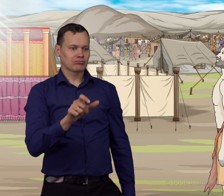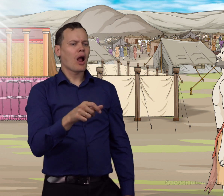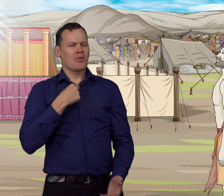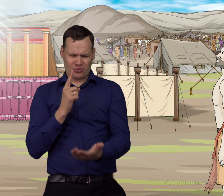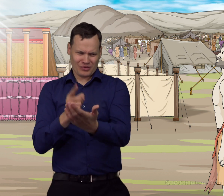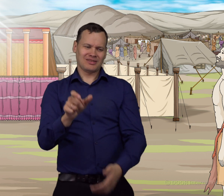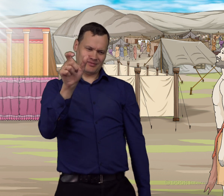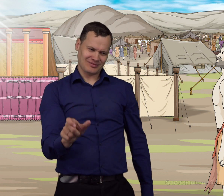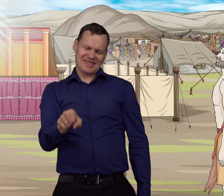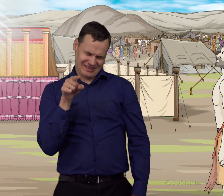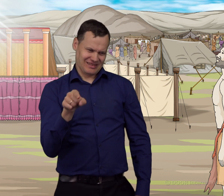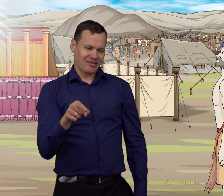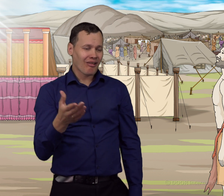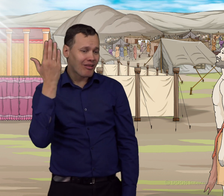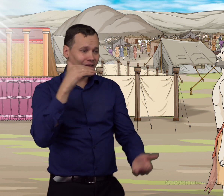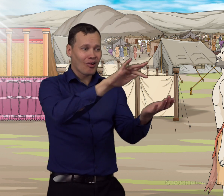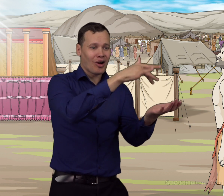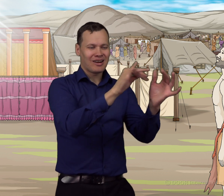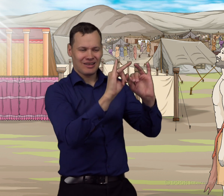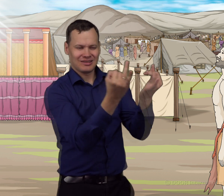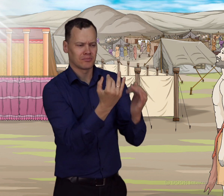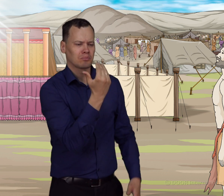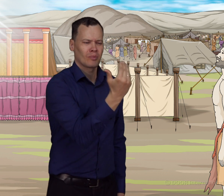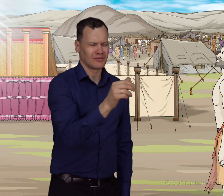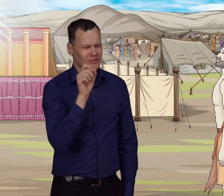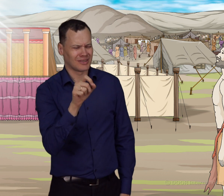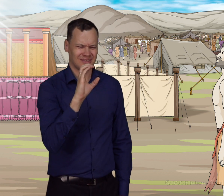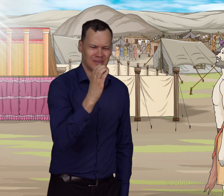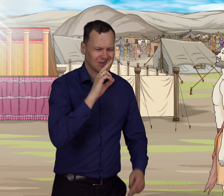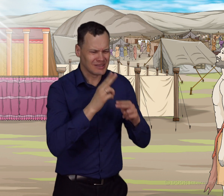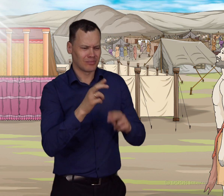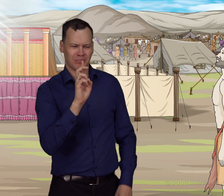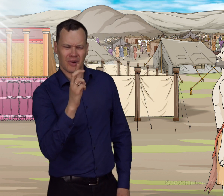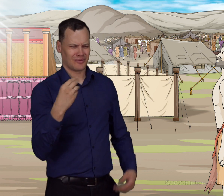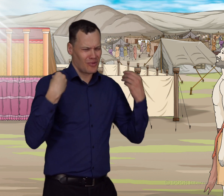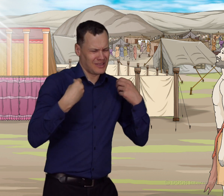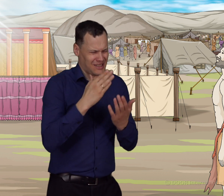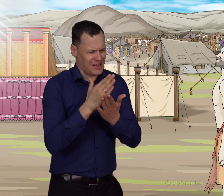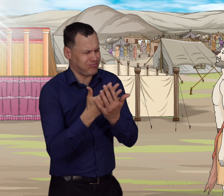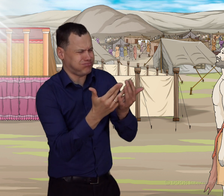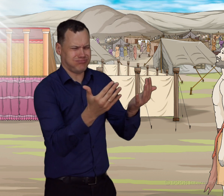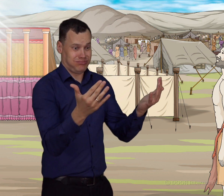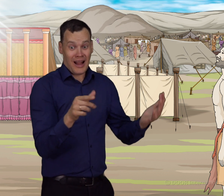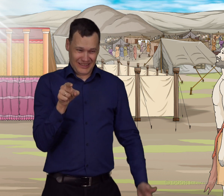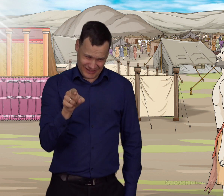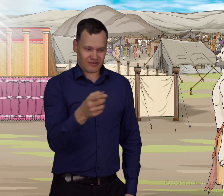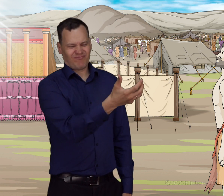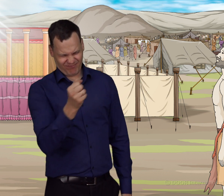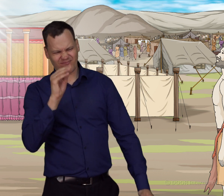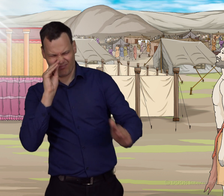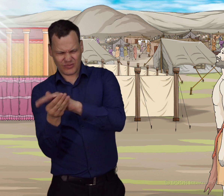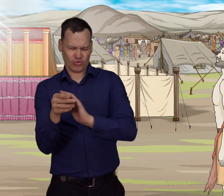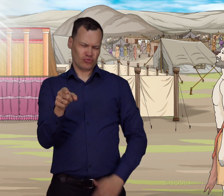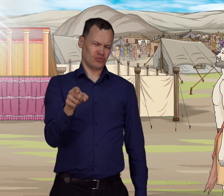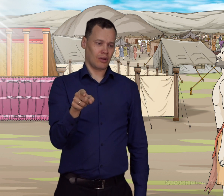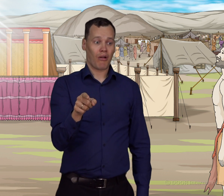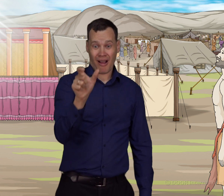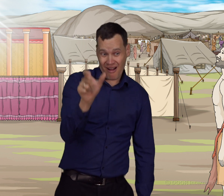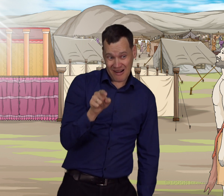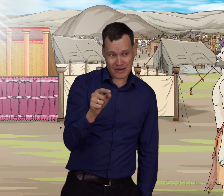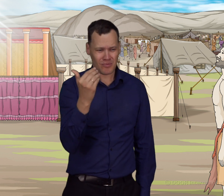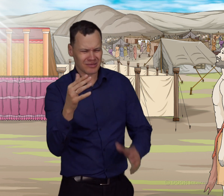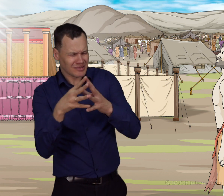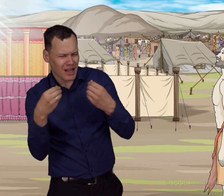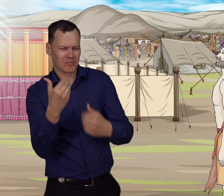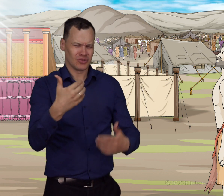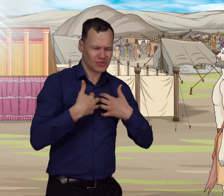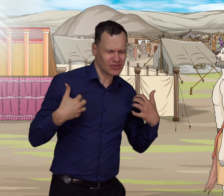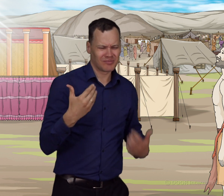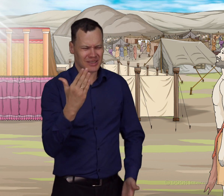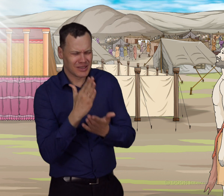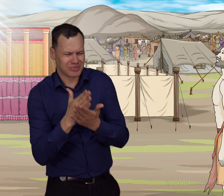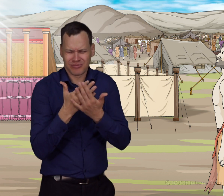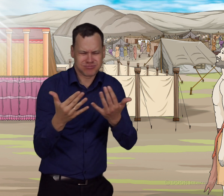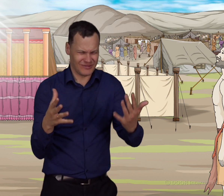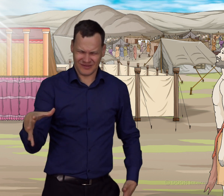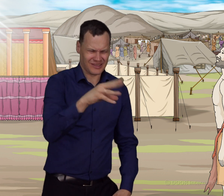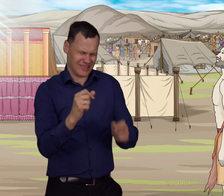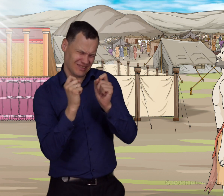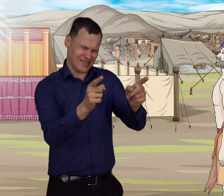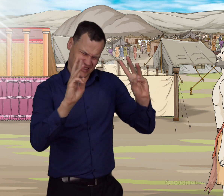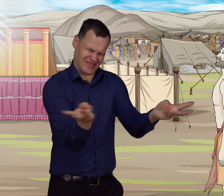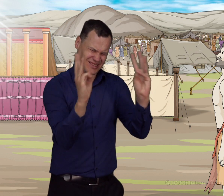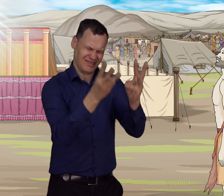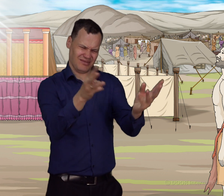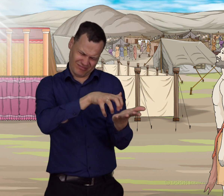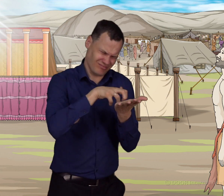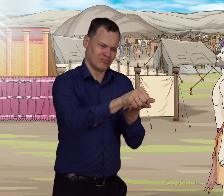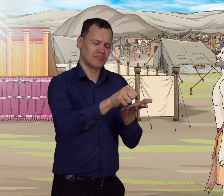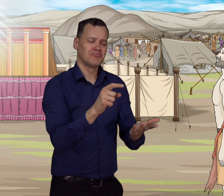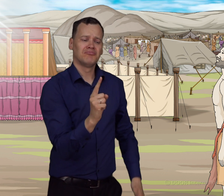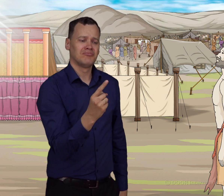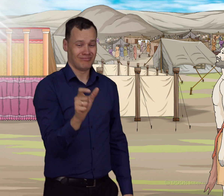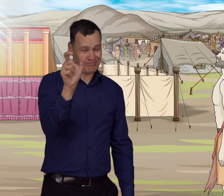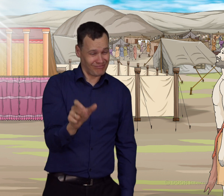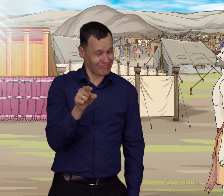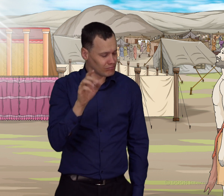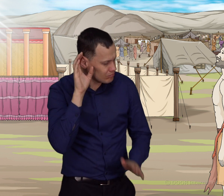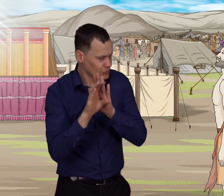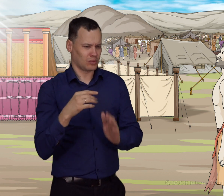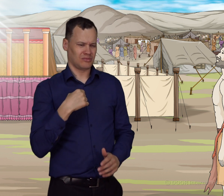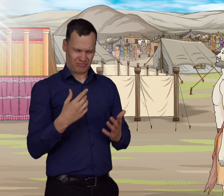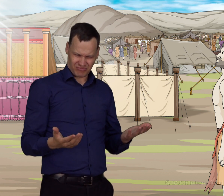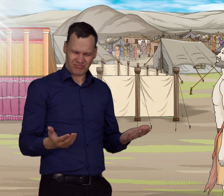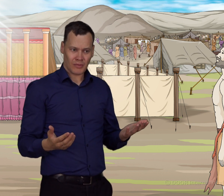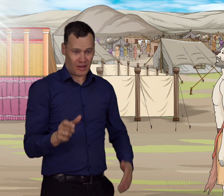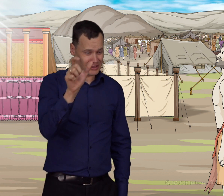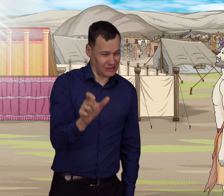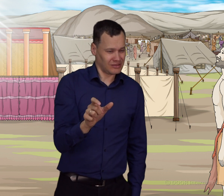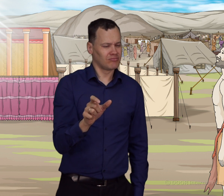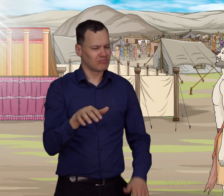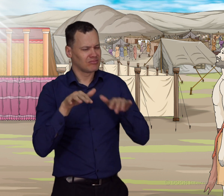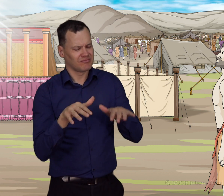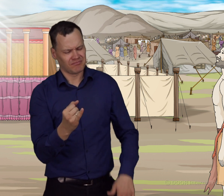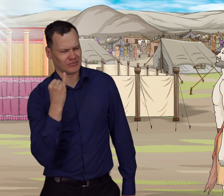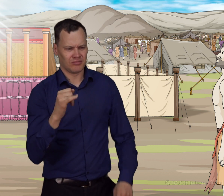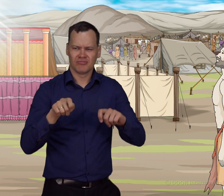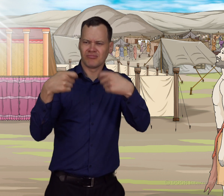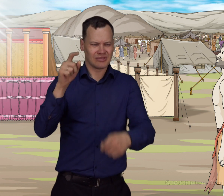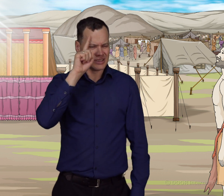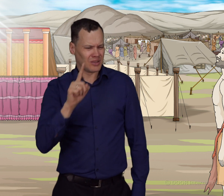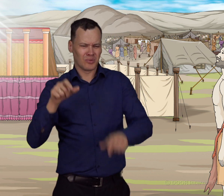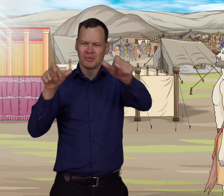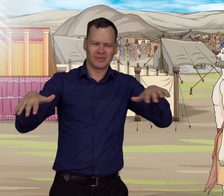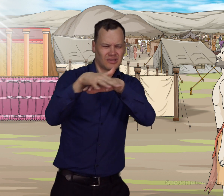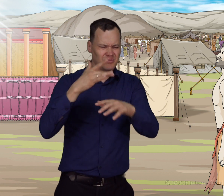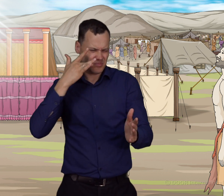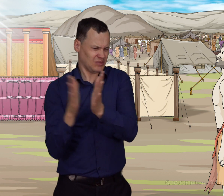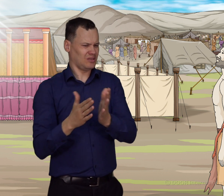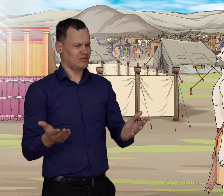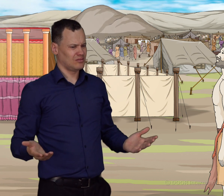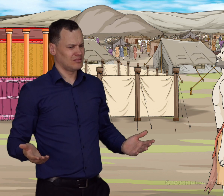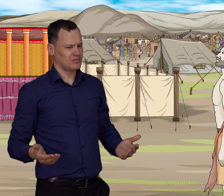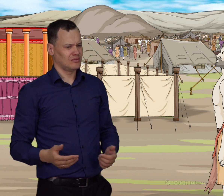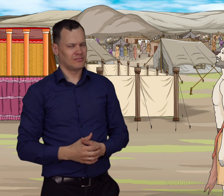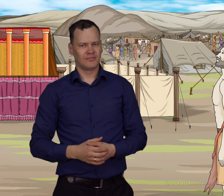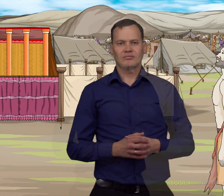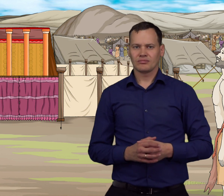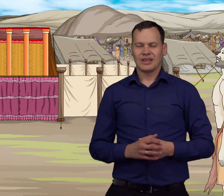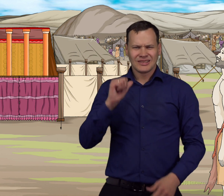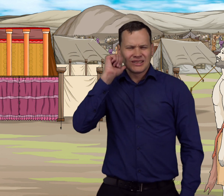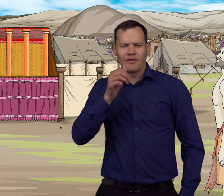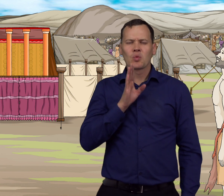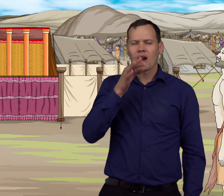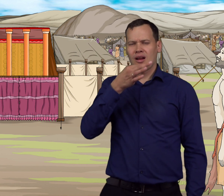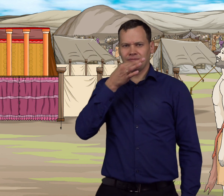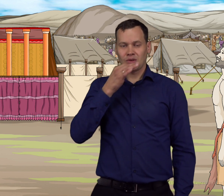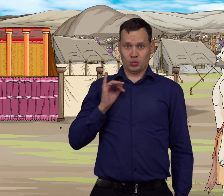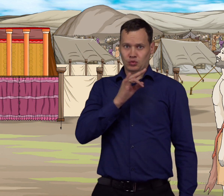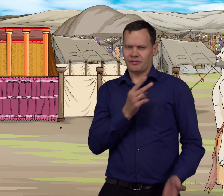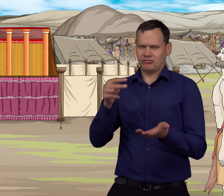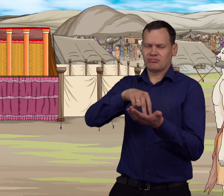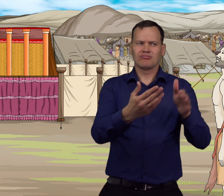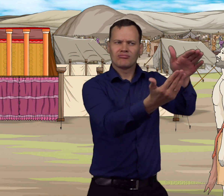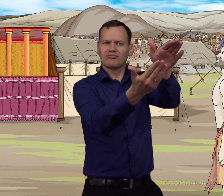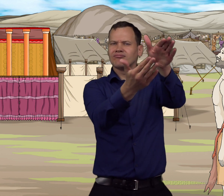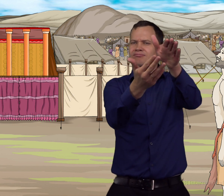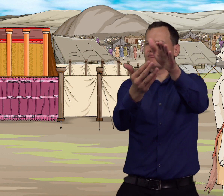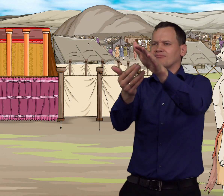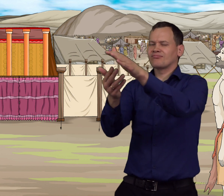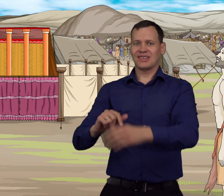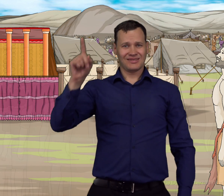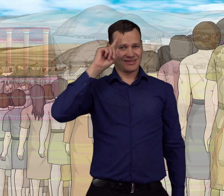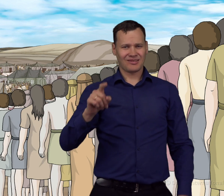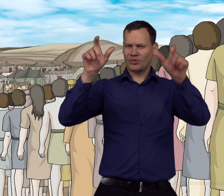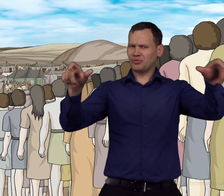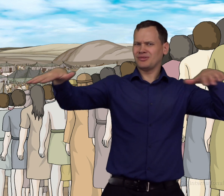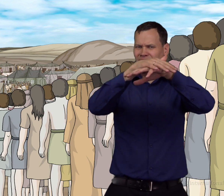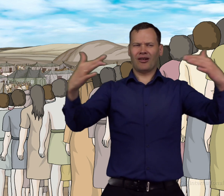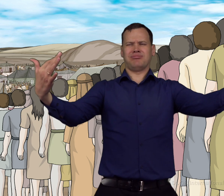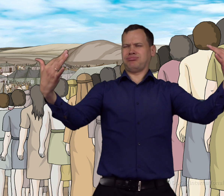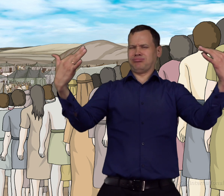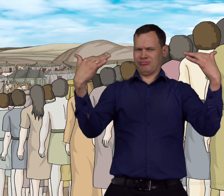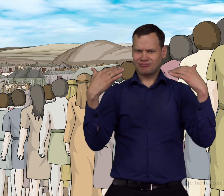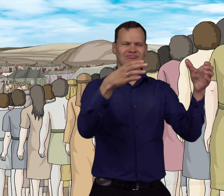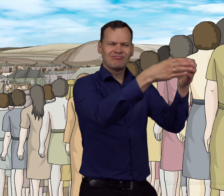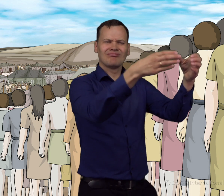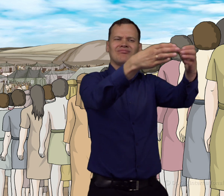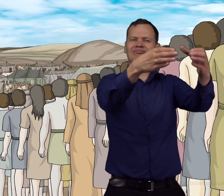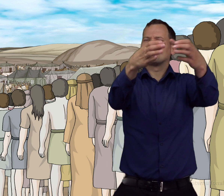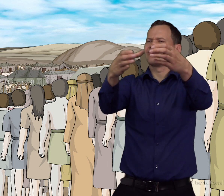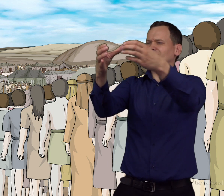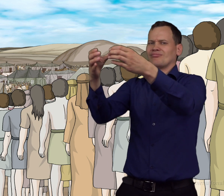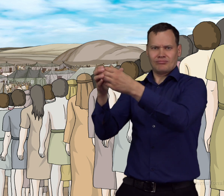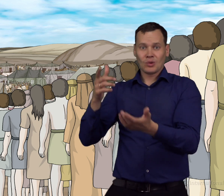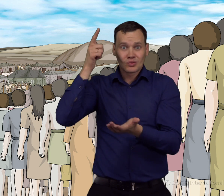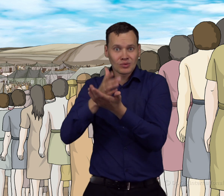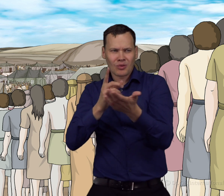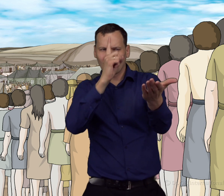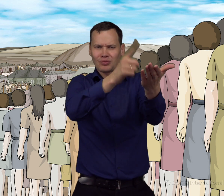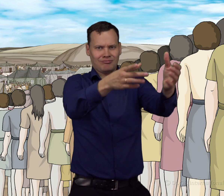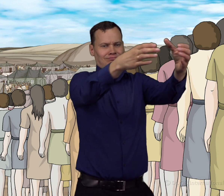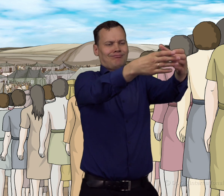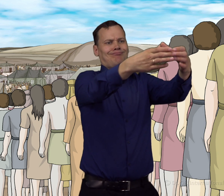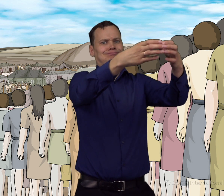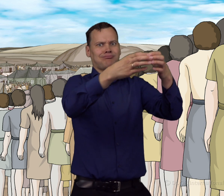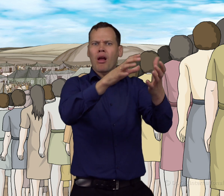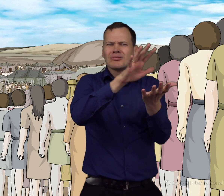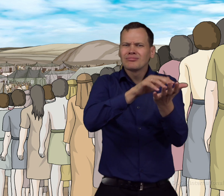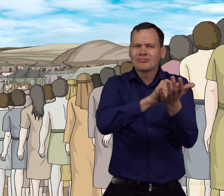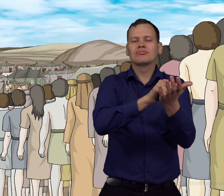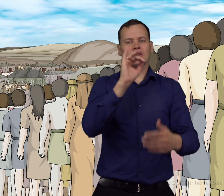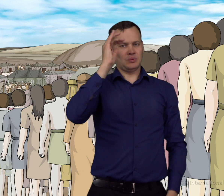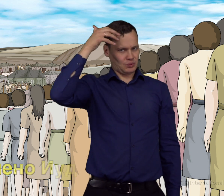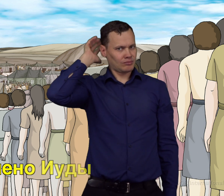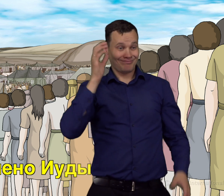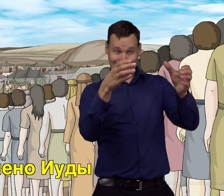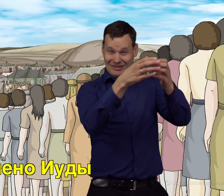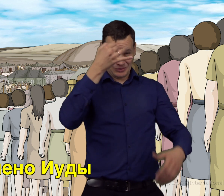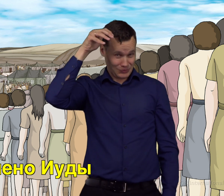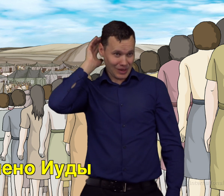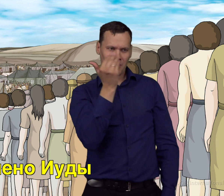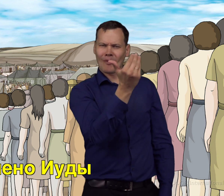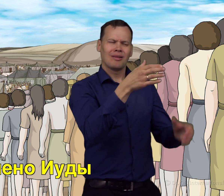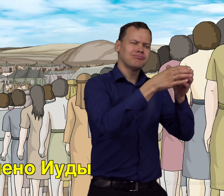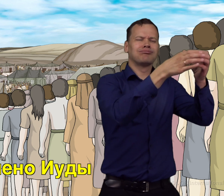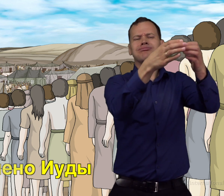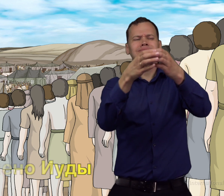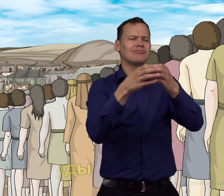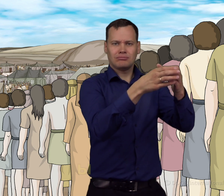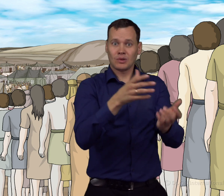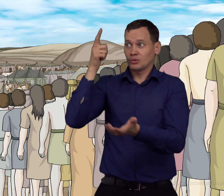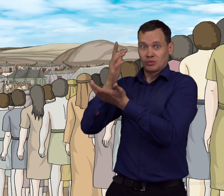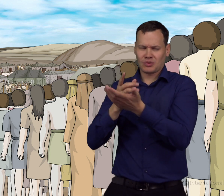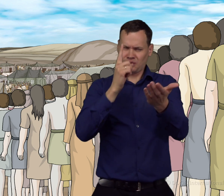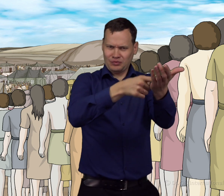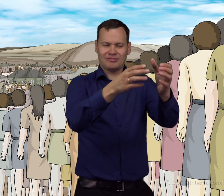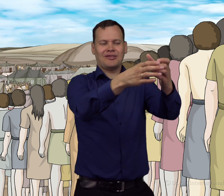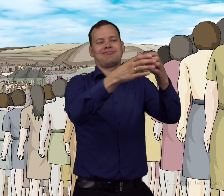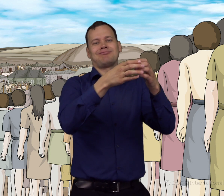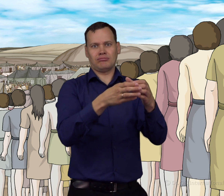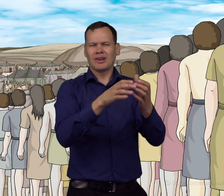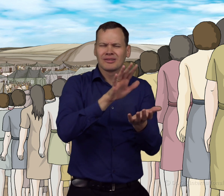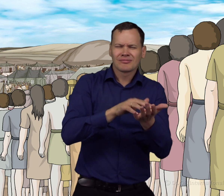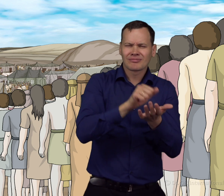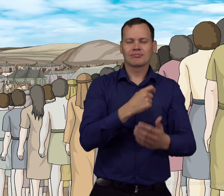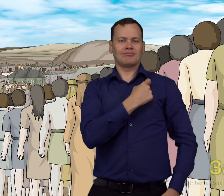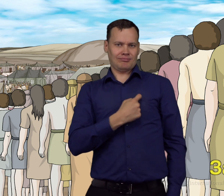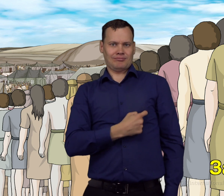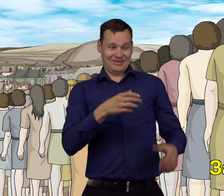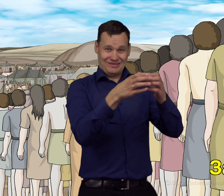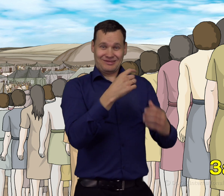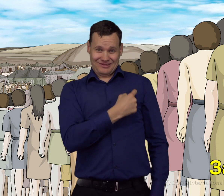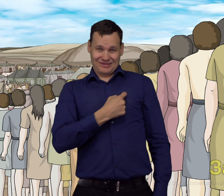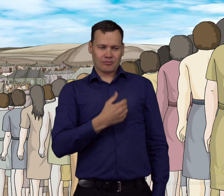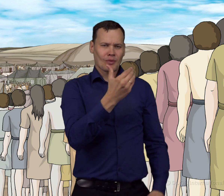The one who is caught with the things devoted to destruction must be burned, along with all that belongs to him, because he has transgressed the covenant of the LORD and committed an outrage in Israel.’” So Joshua arose early the next morning and had Israel come forward tribe by tribe, and the tribe of Judah was selected.